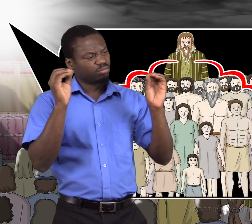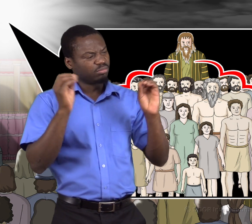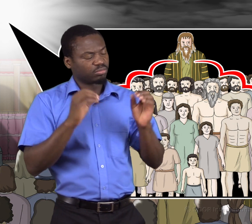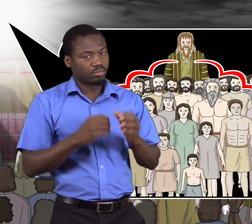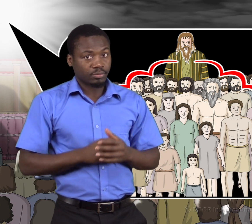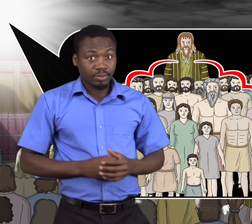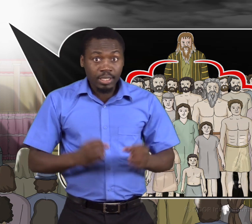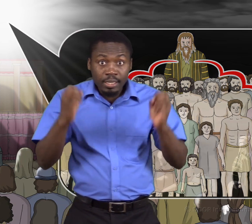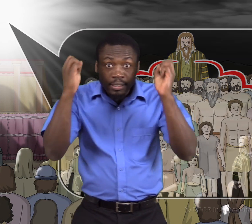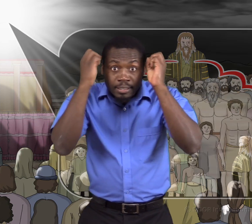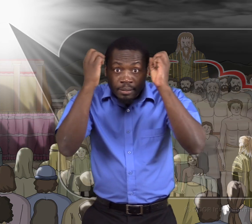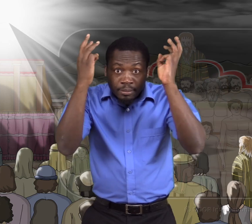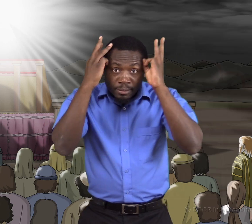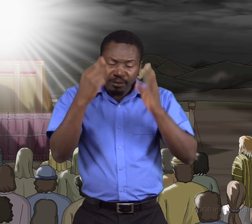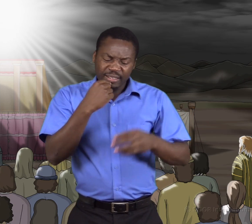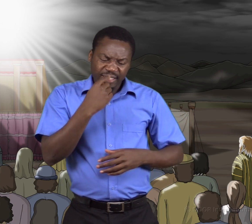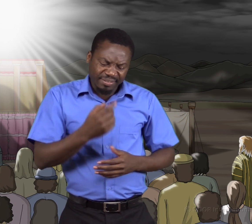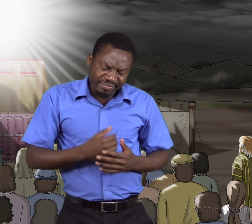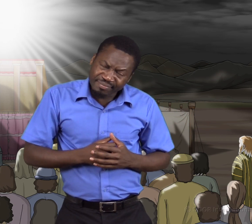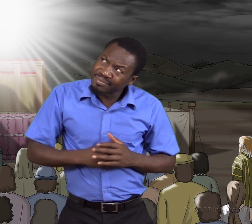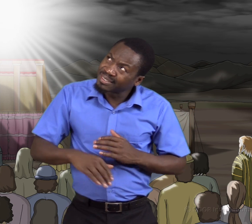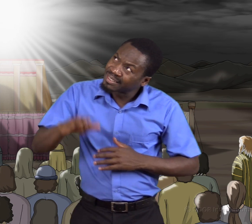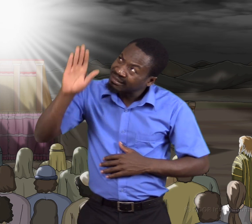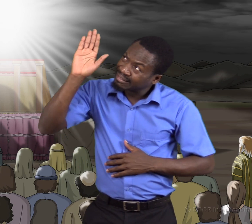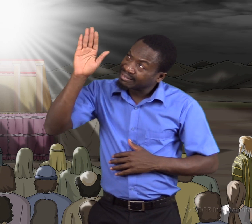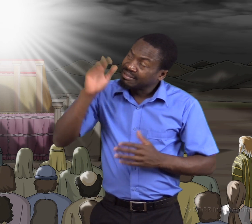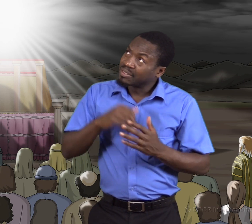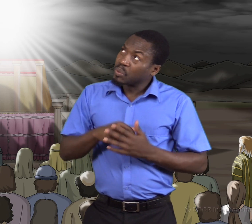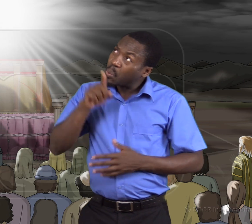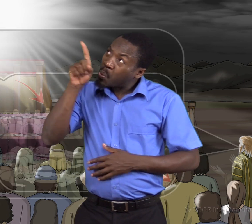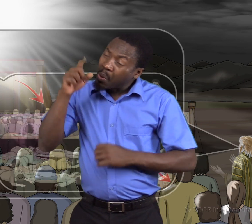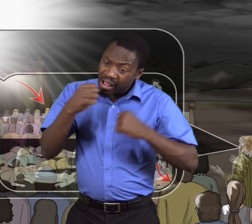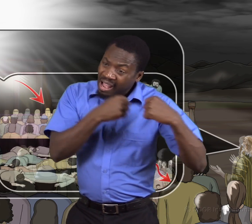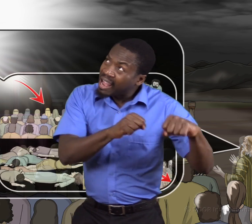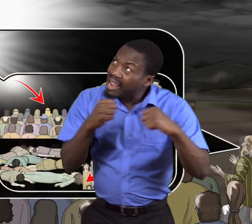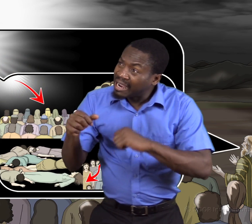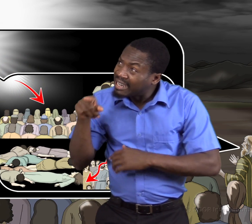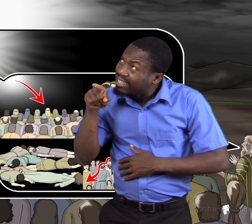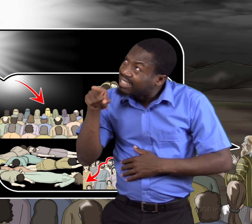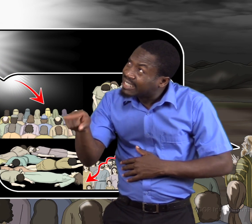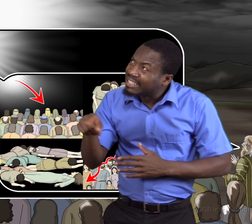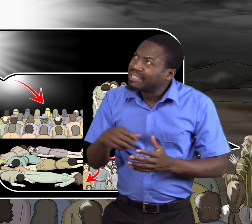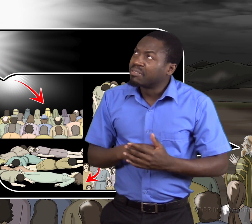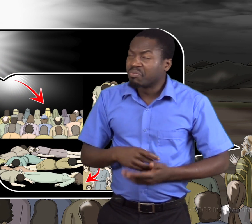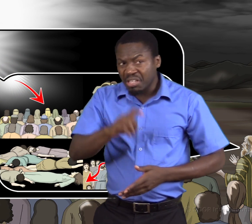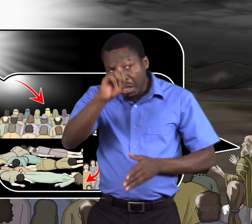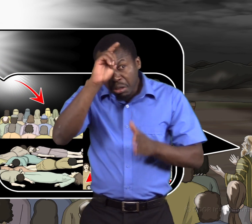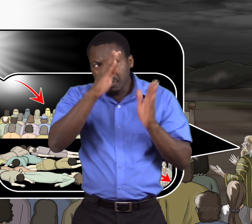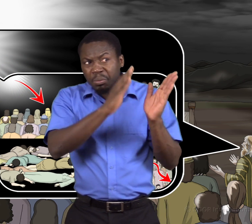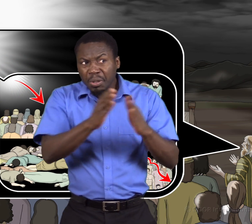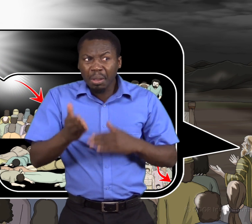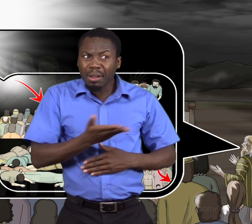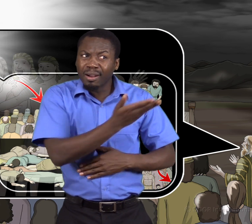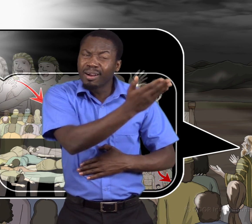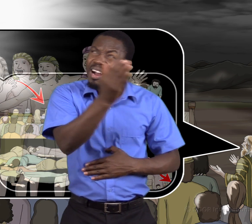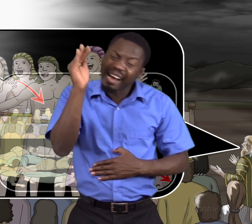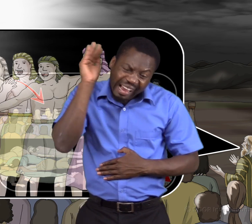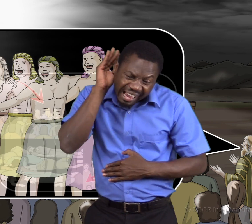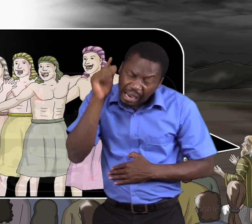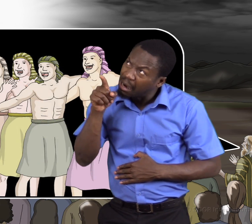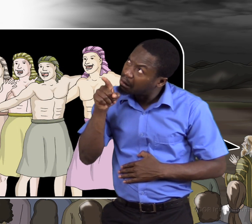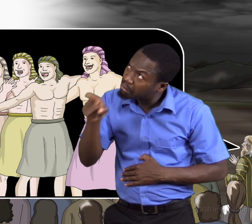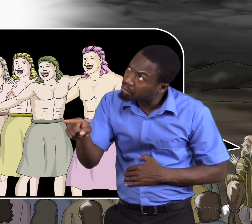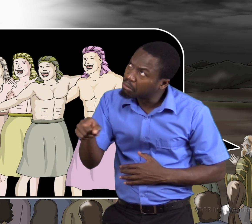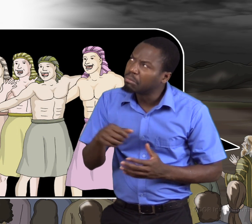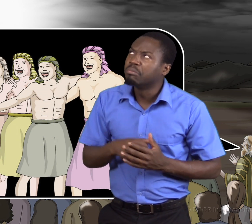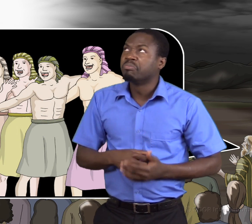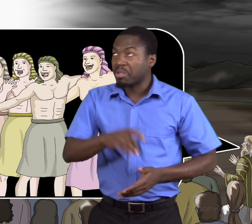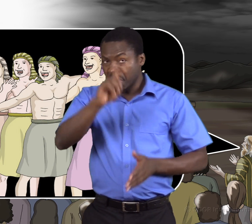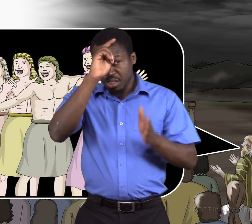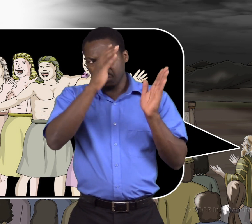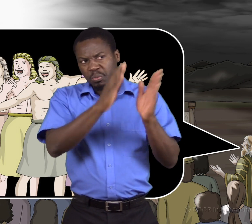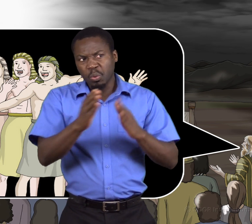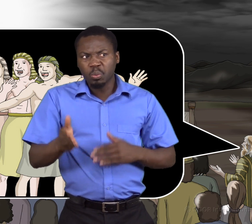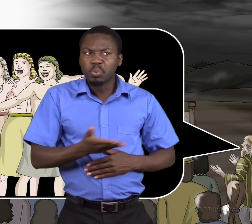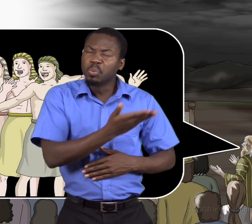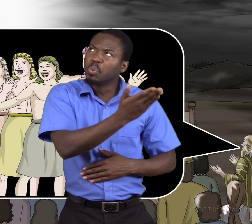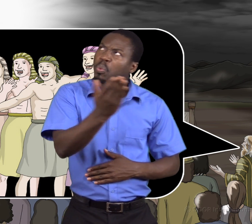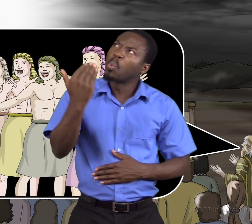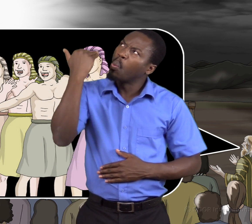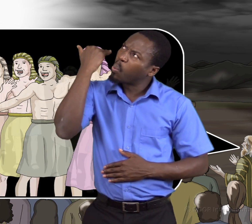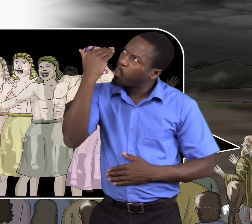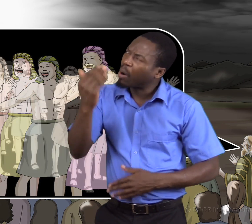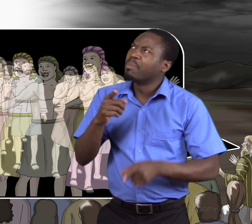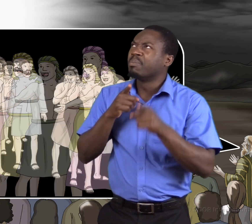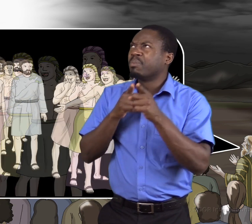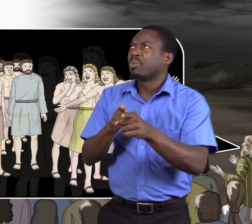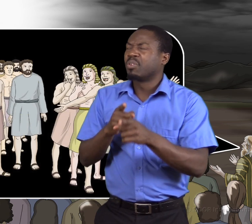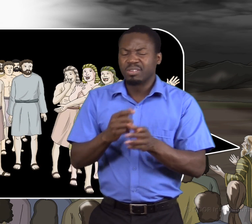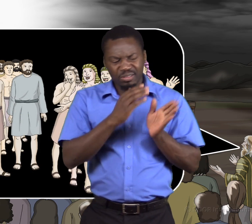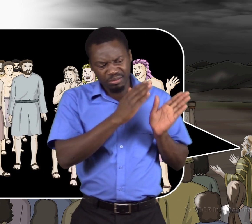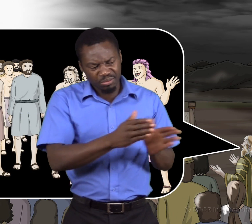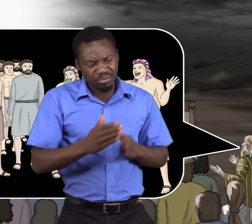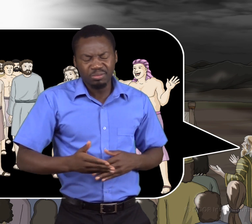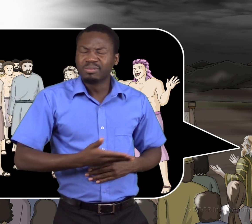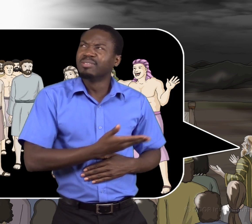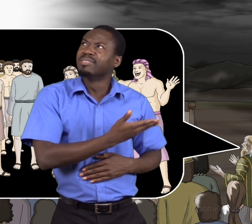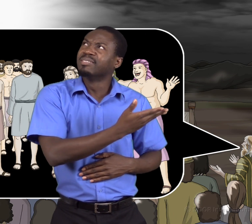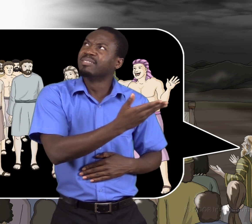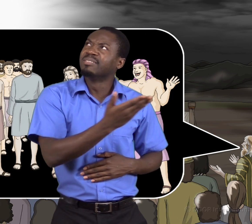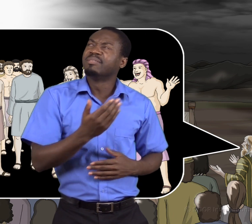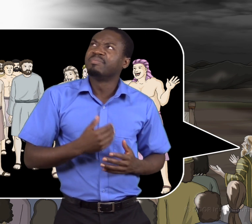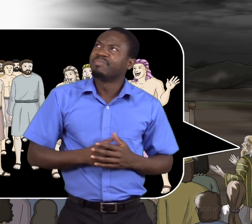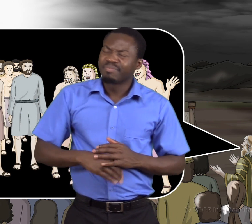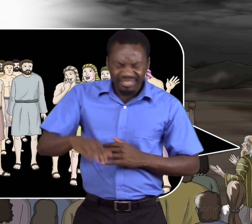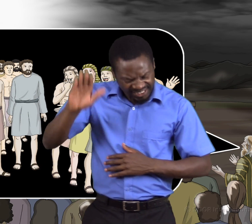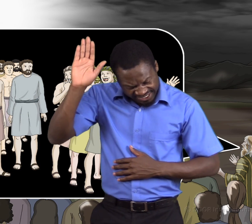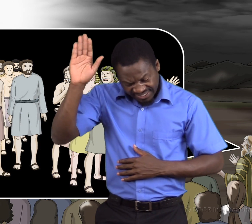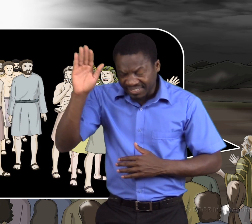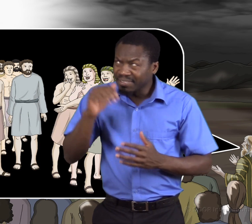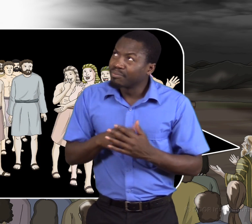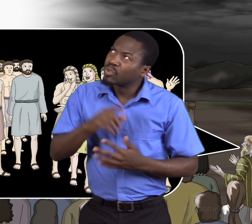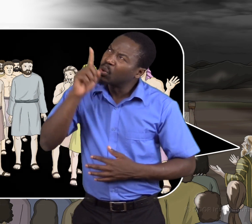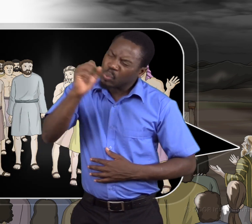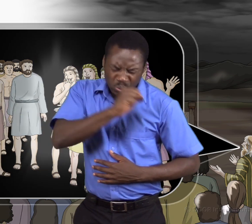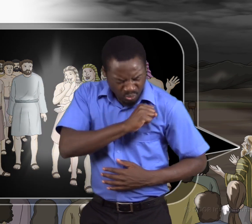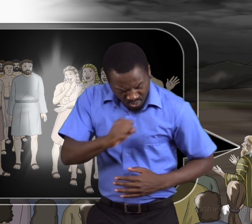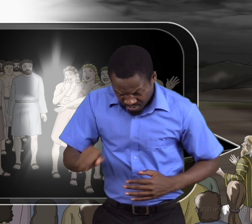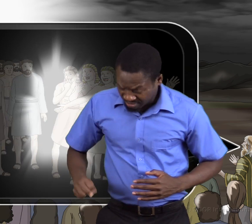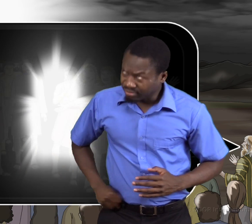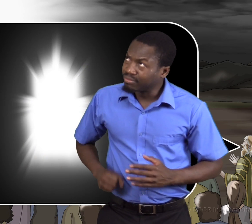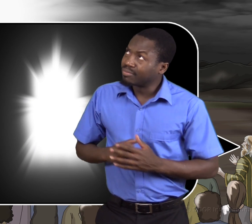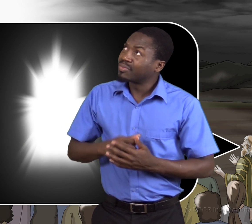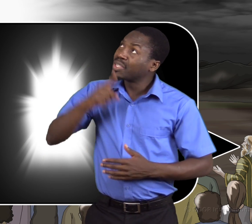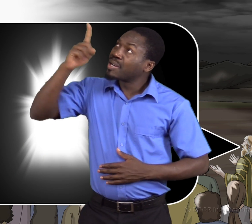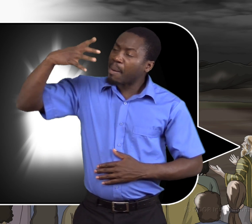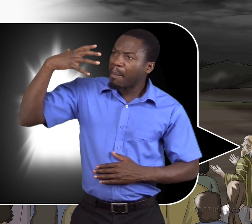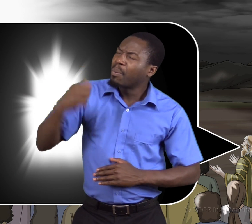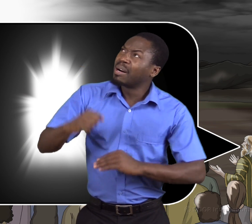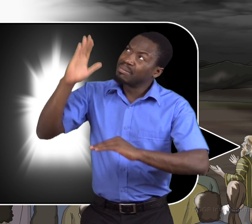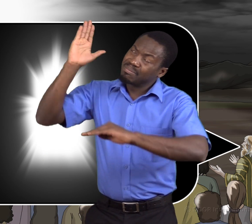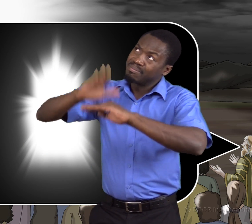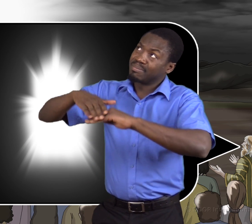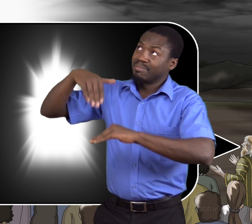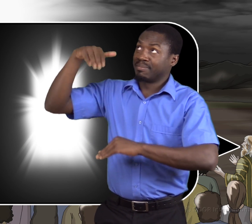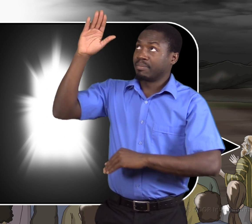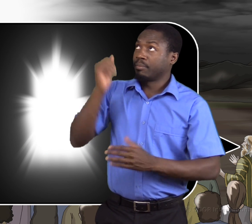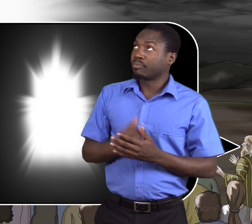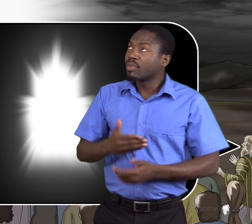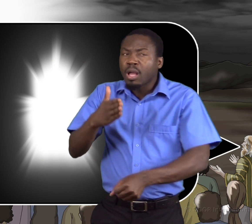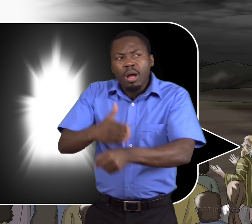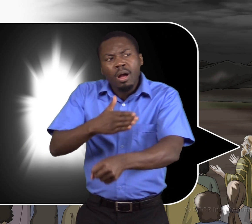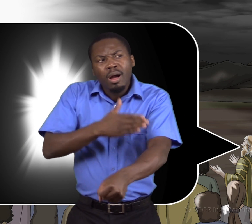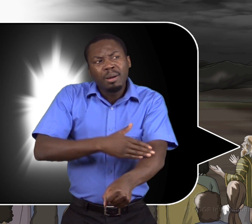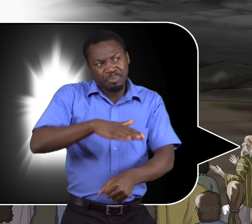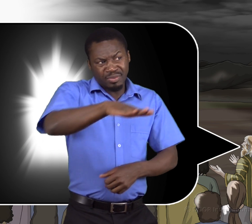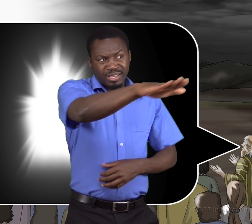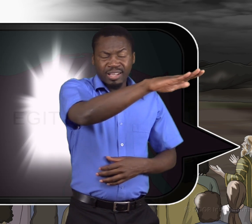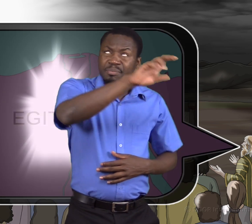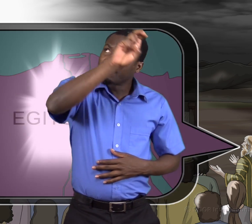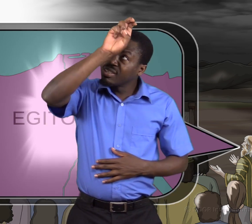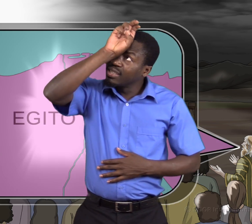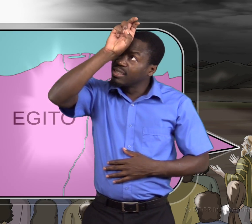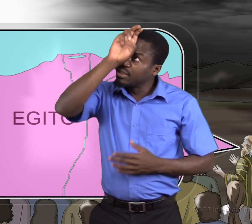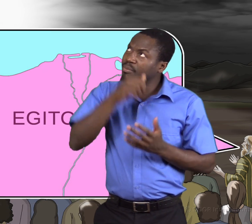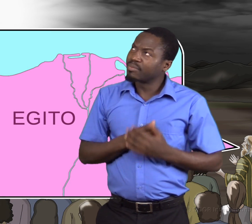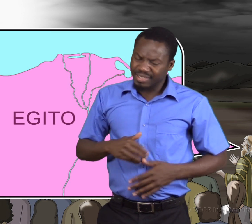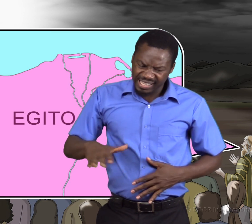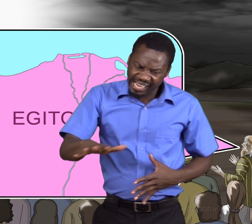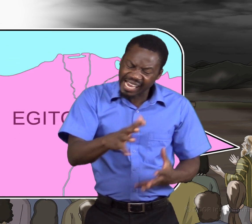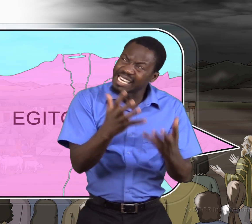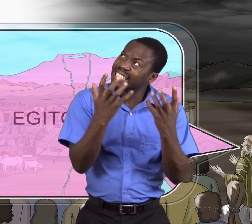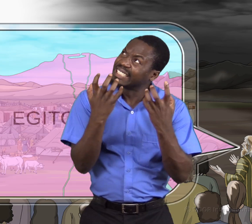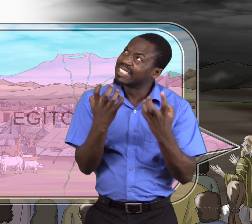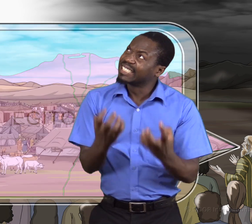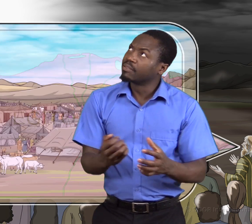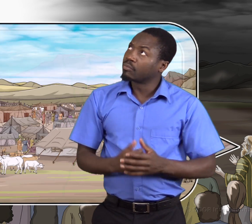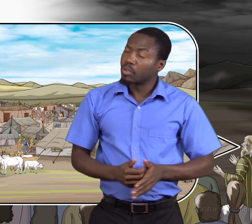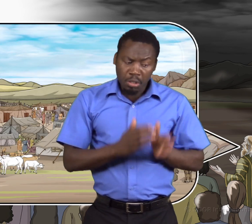But Moses said to the LORD, “The Egyptians will hear of it, for by Your strength You brought this people from among them.